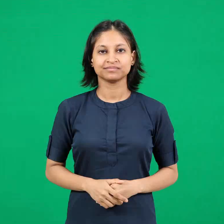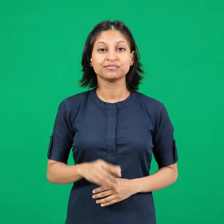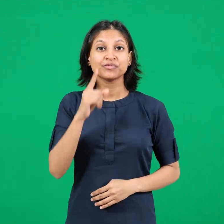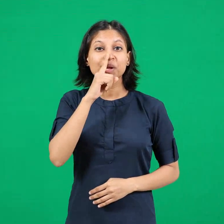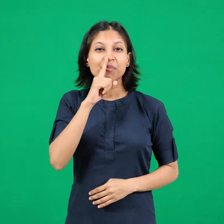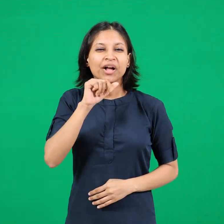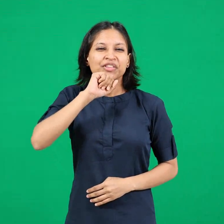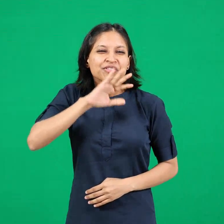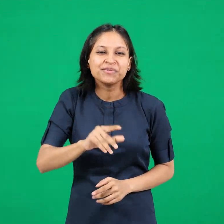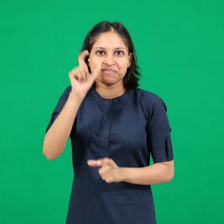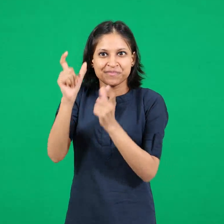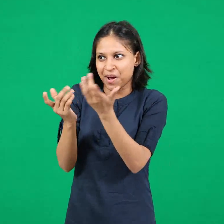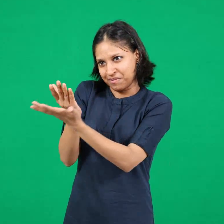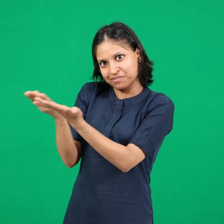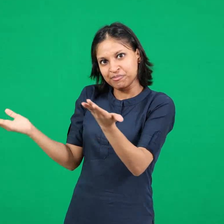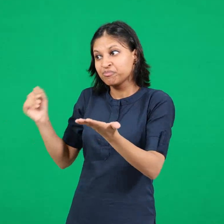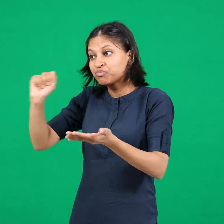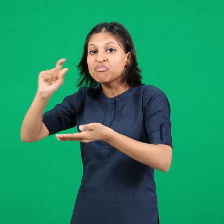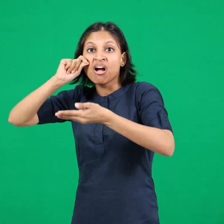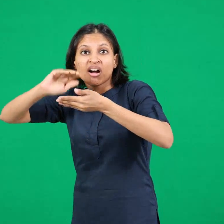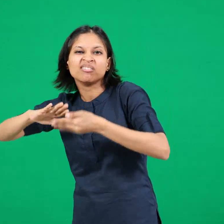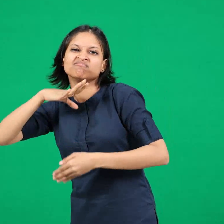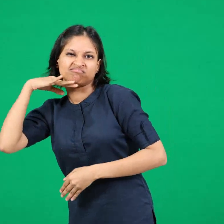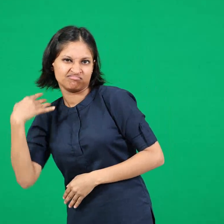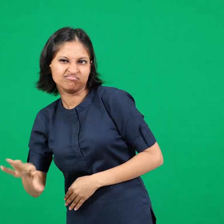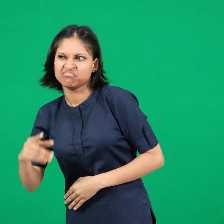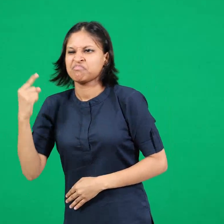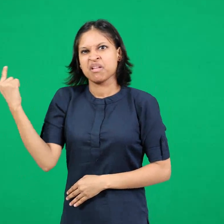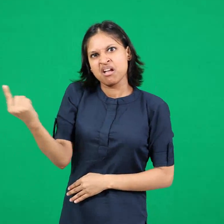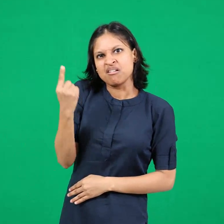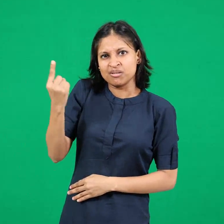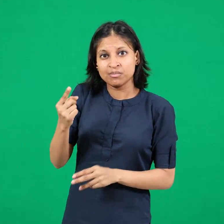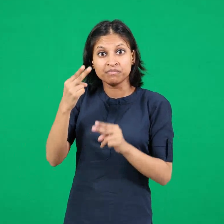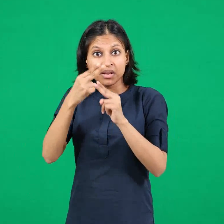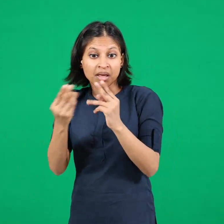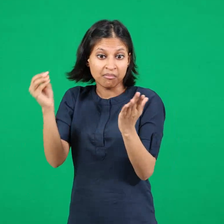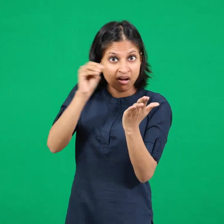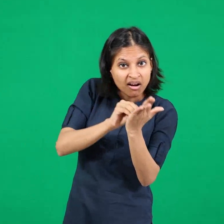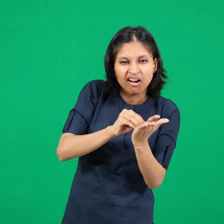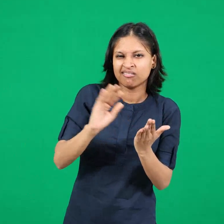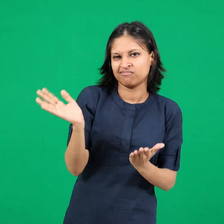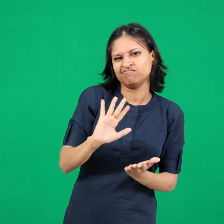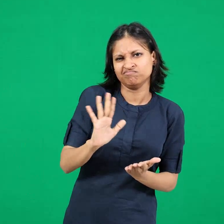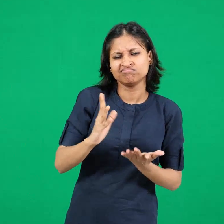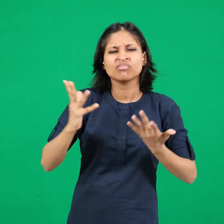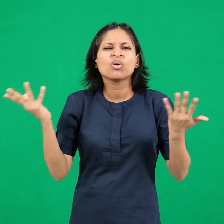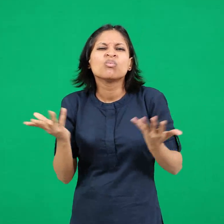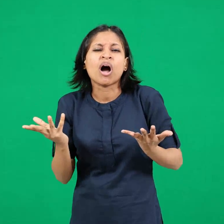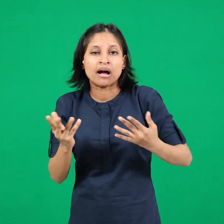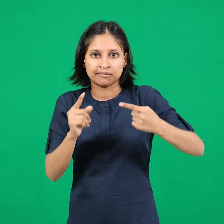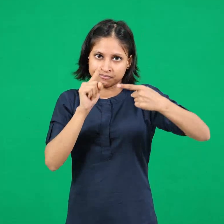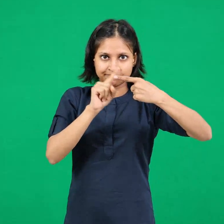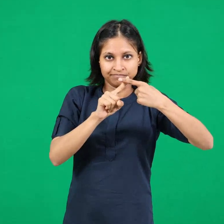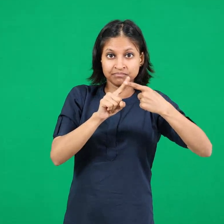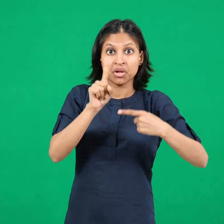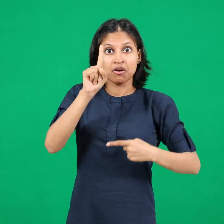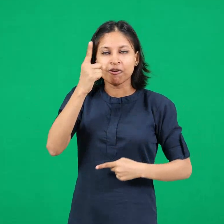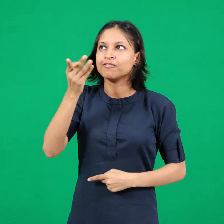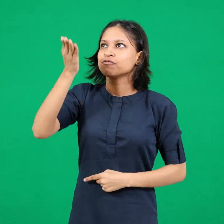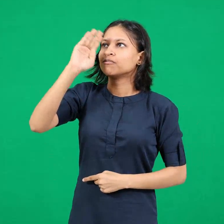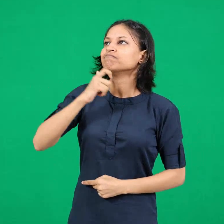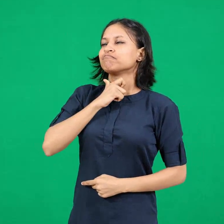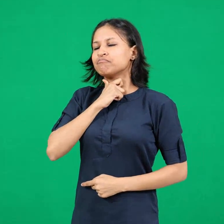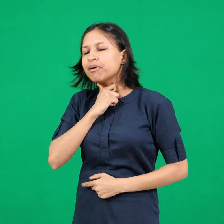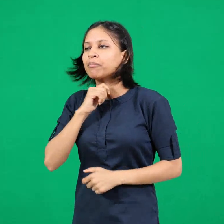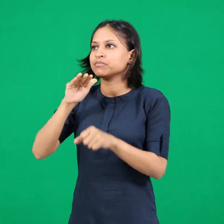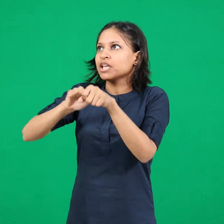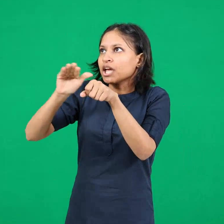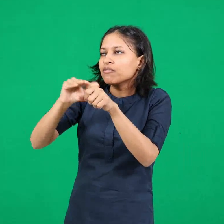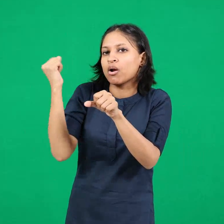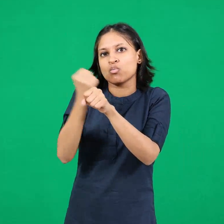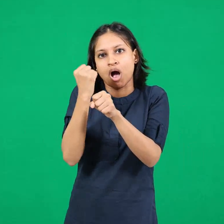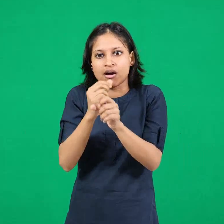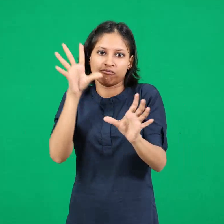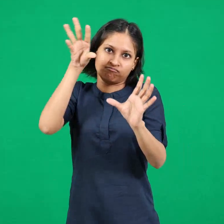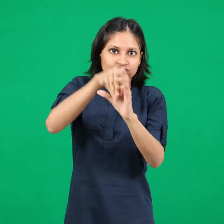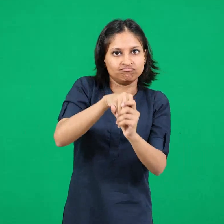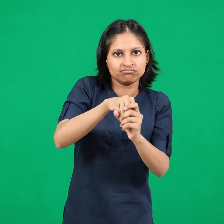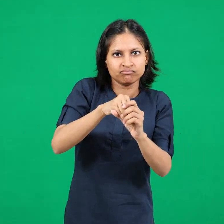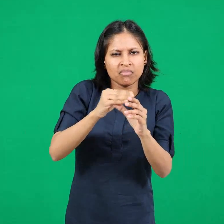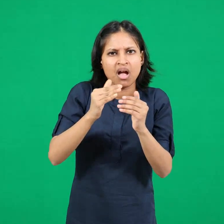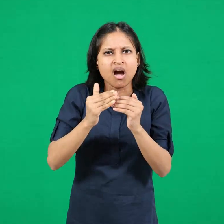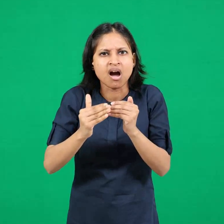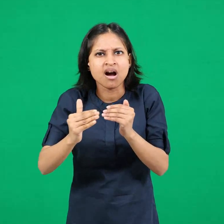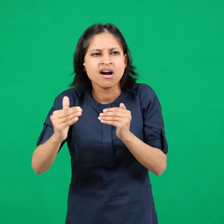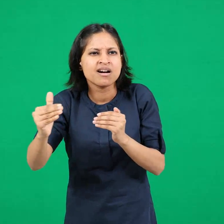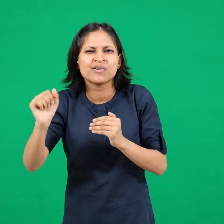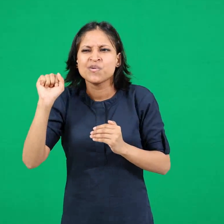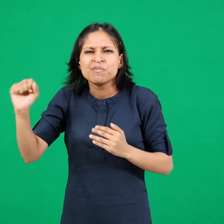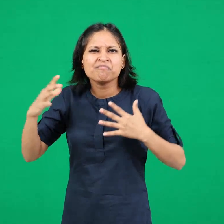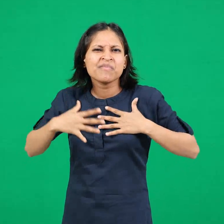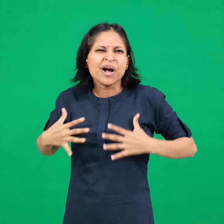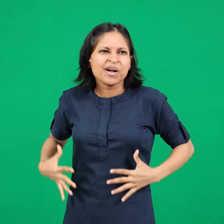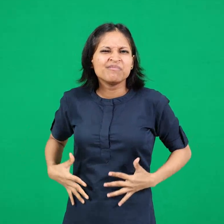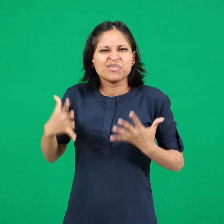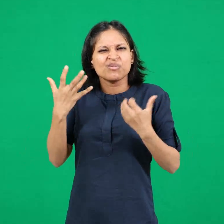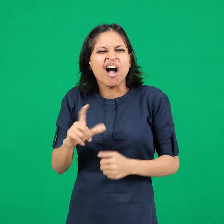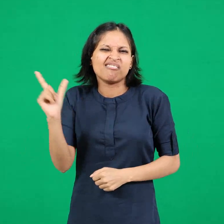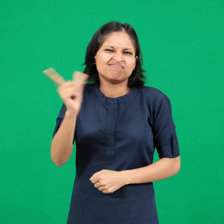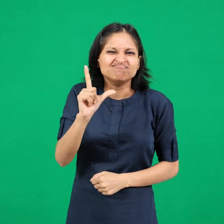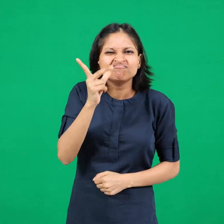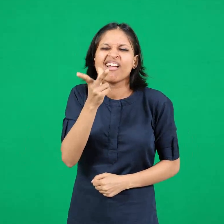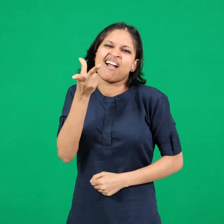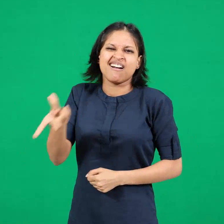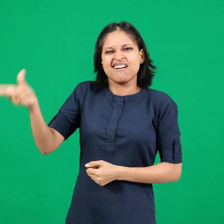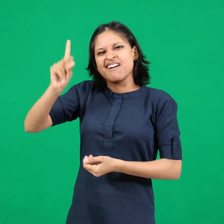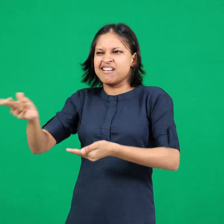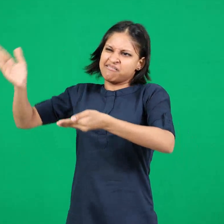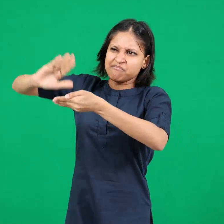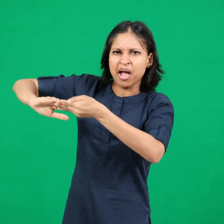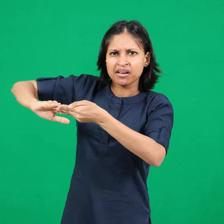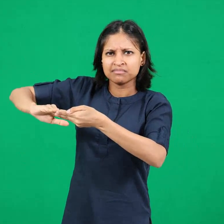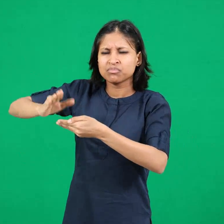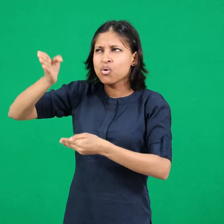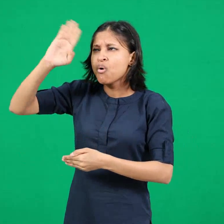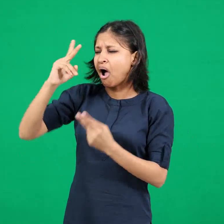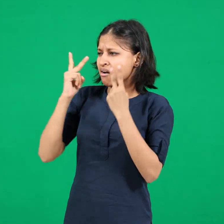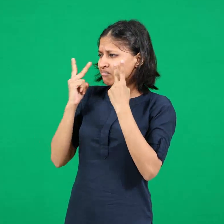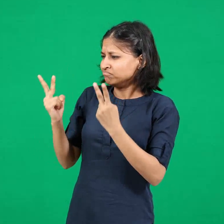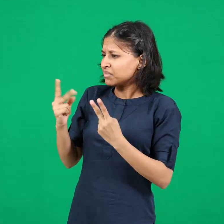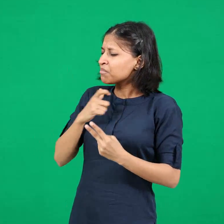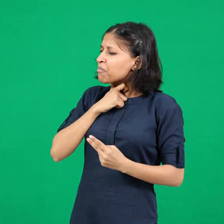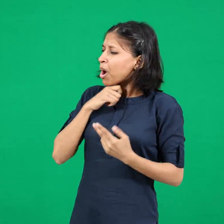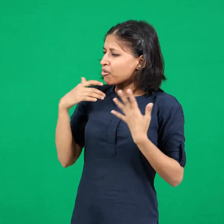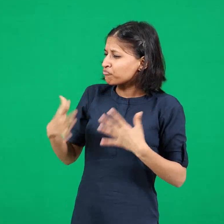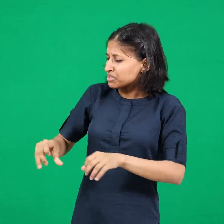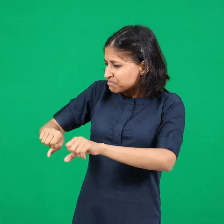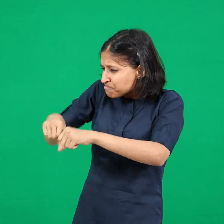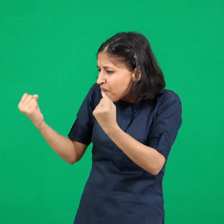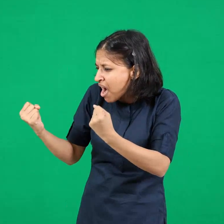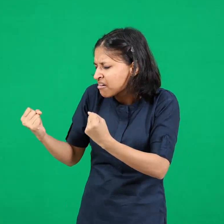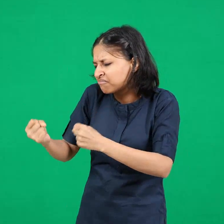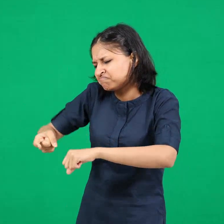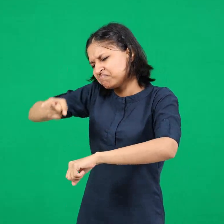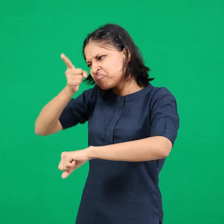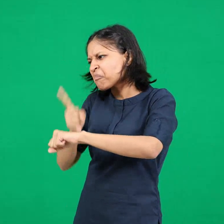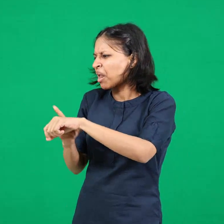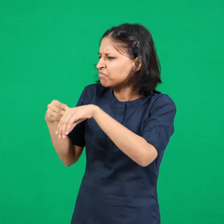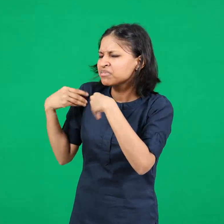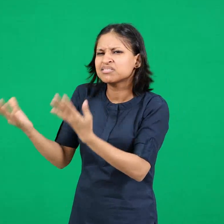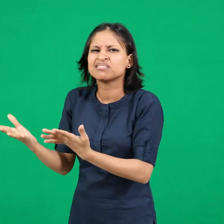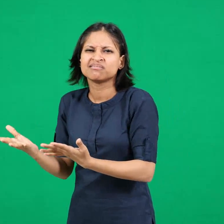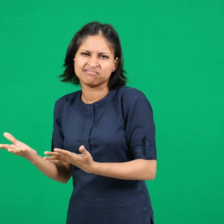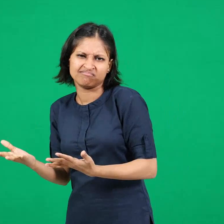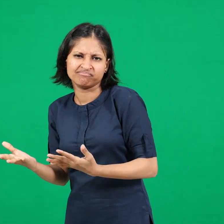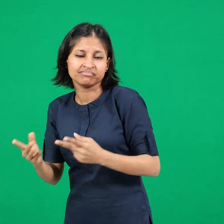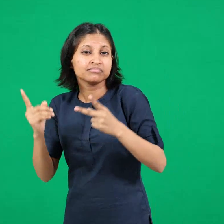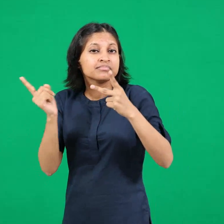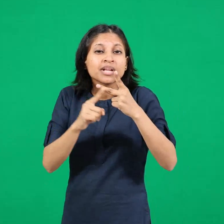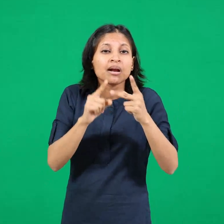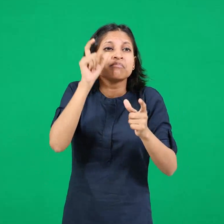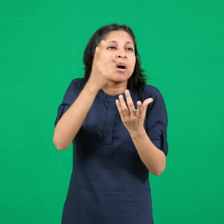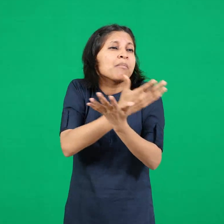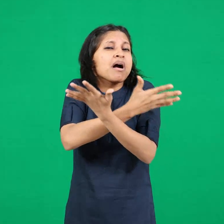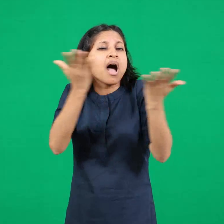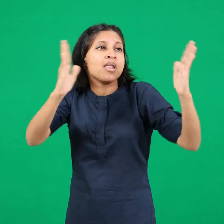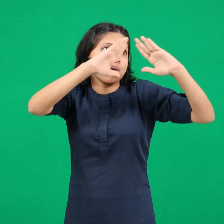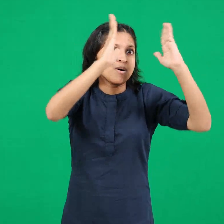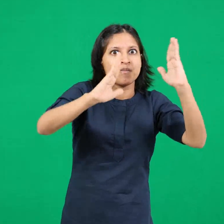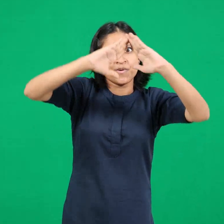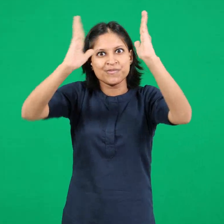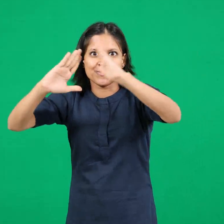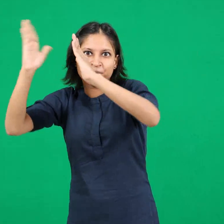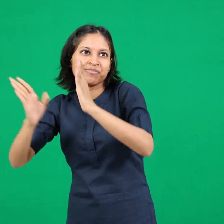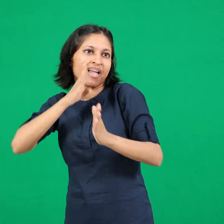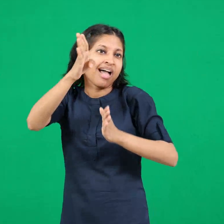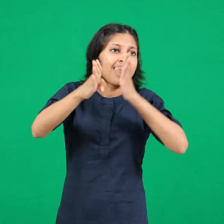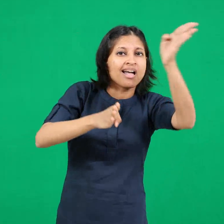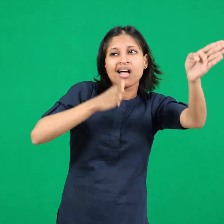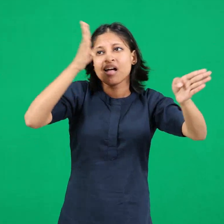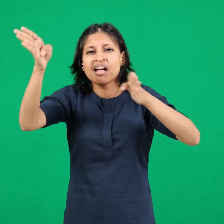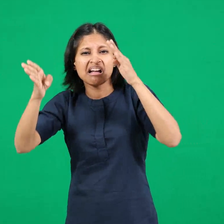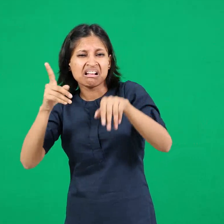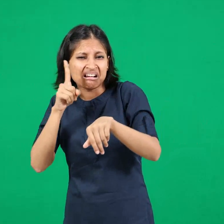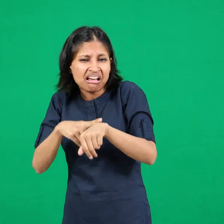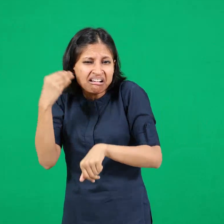But refuse to enroll younger widows. For when their passions draw them away from Christ, they will want to marry, and thus will incur judgment because they are setting aside their first faith.